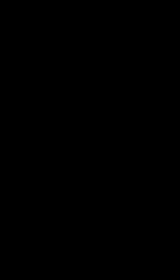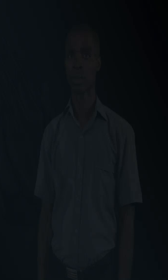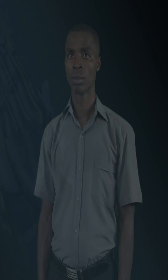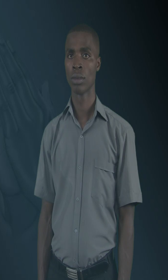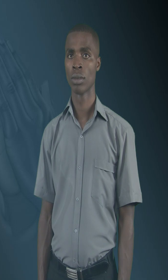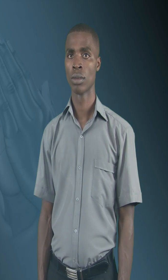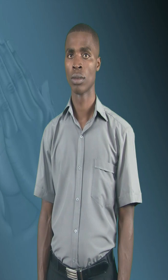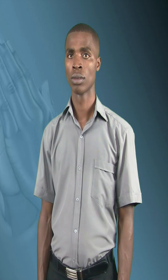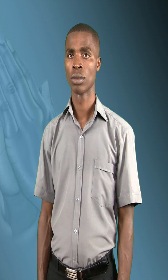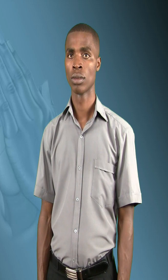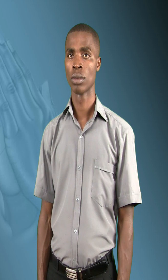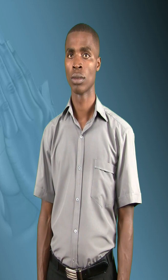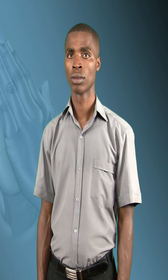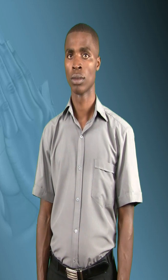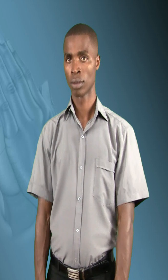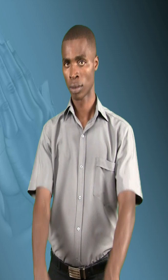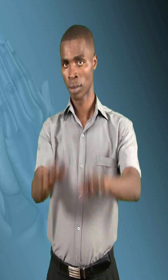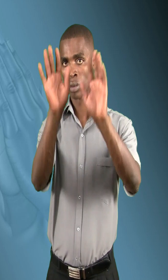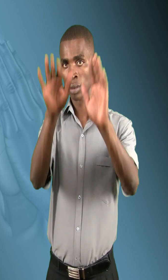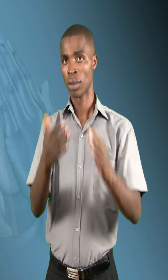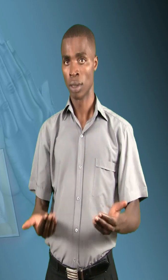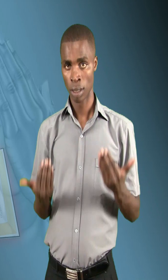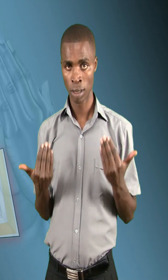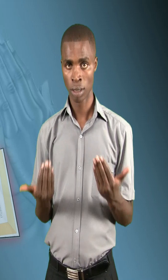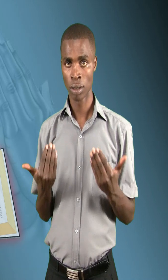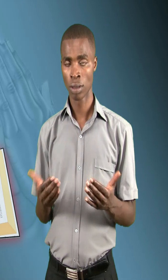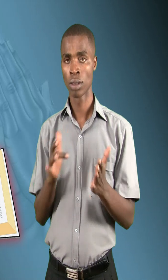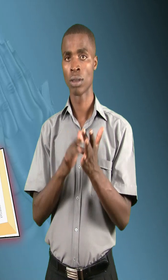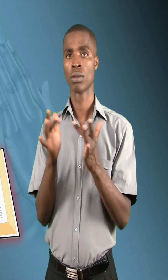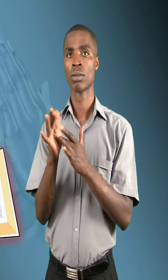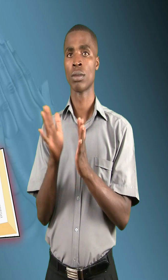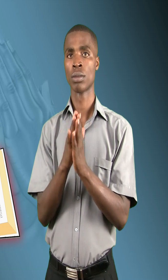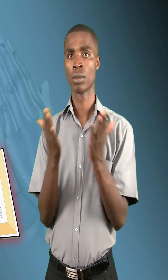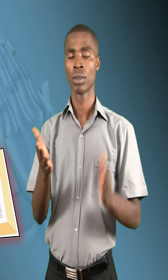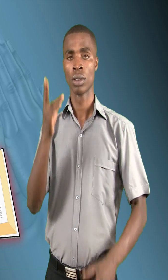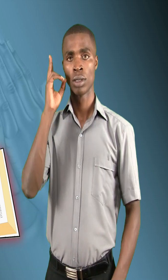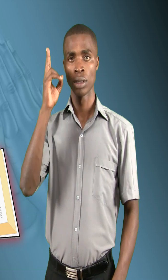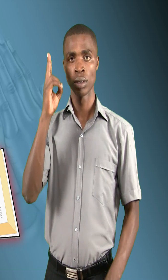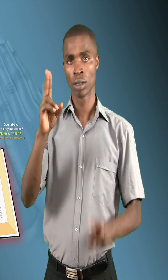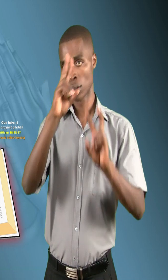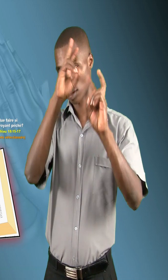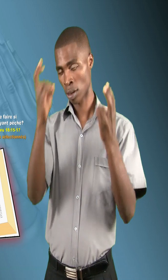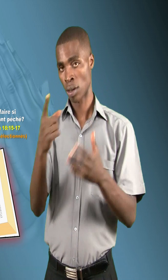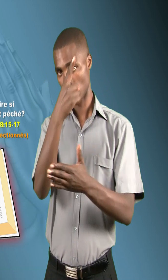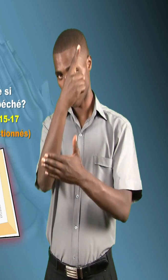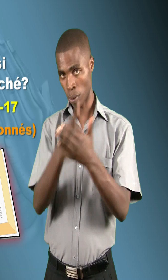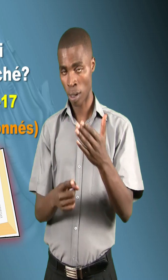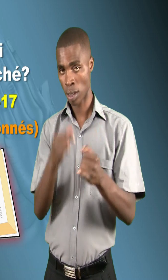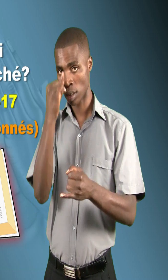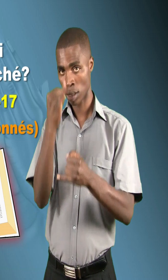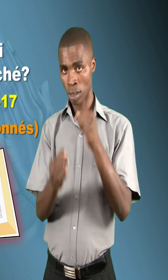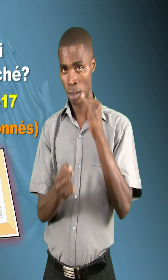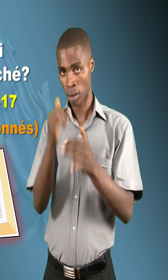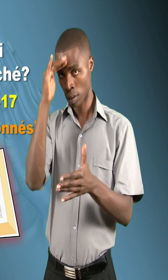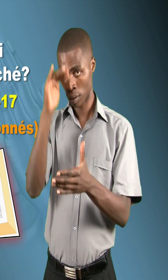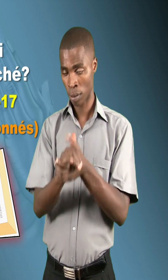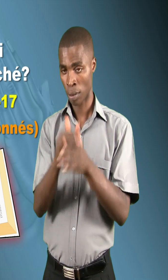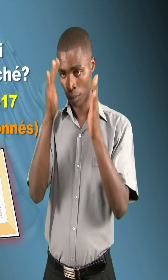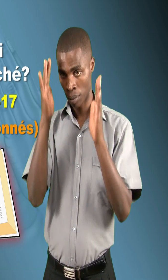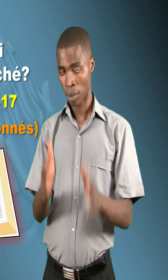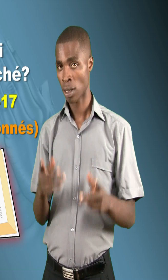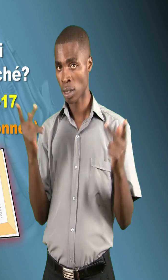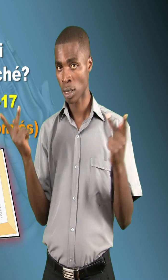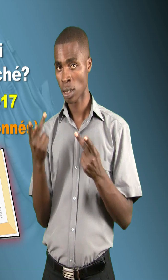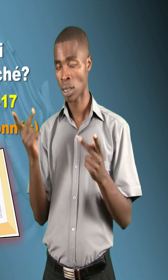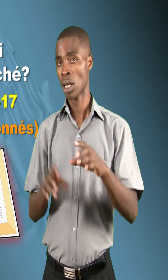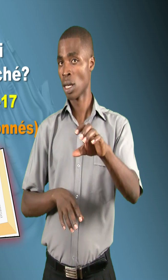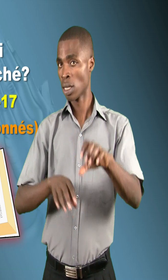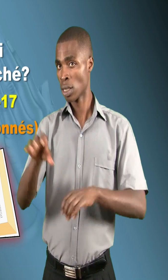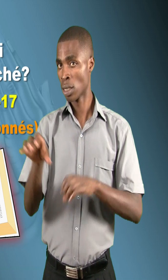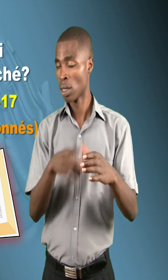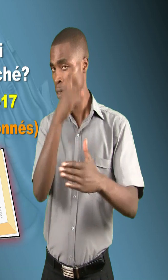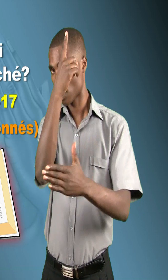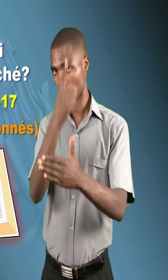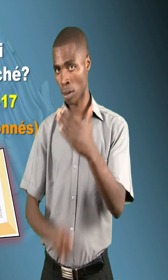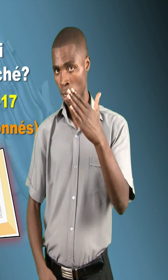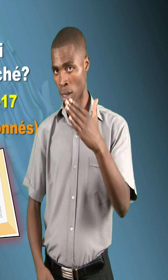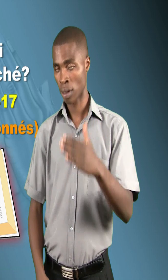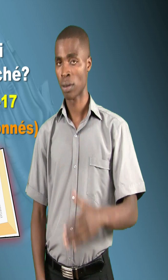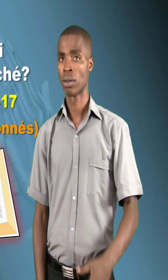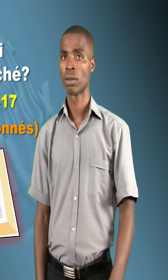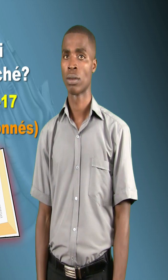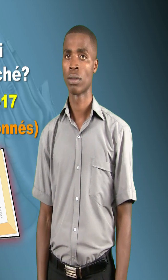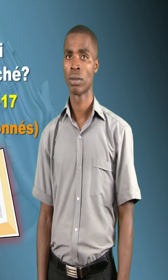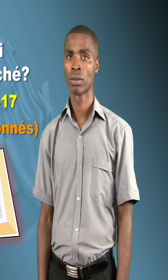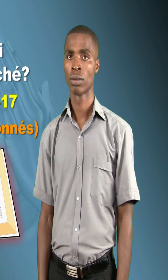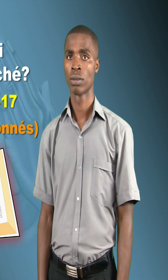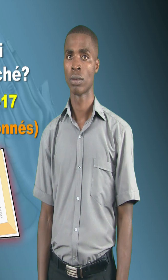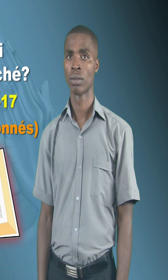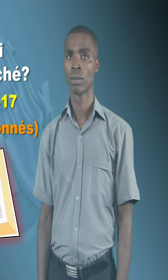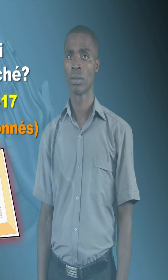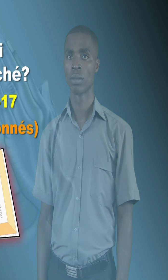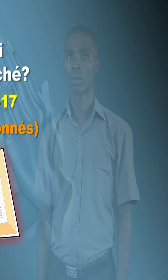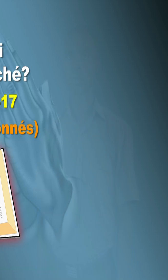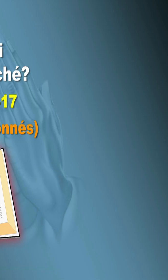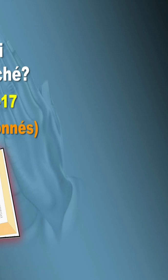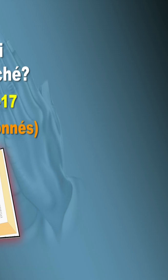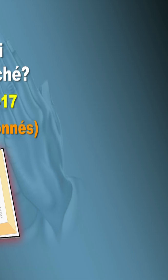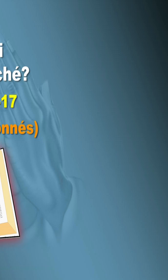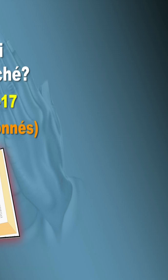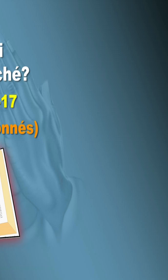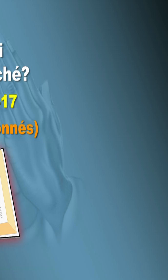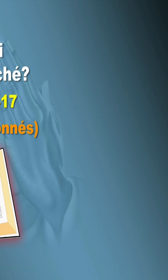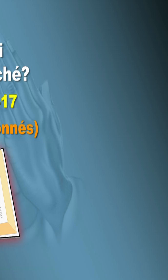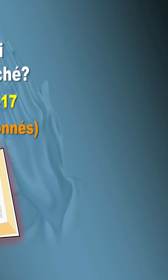What to do if a believer sins